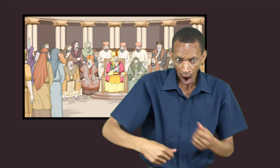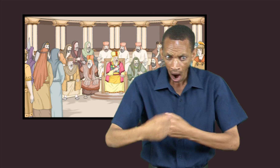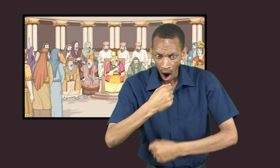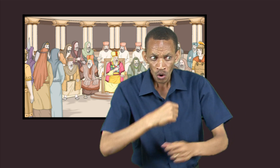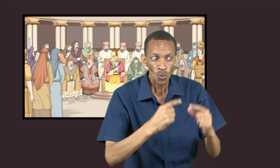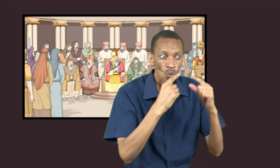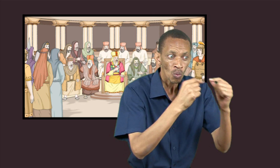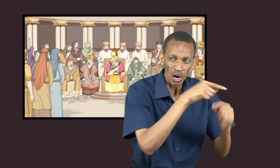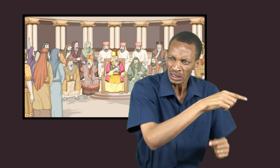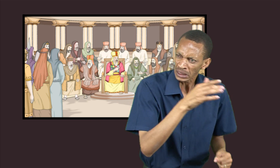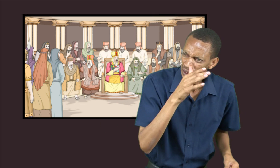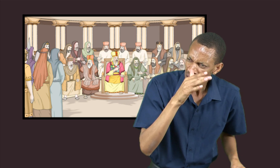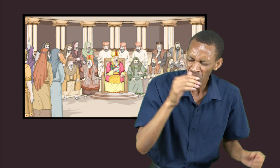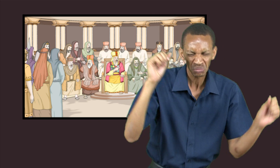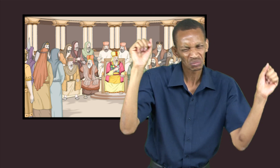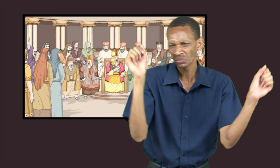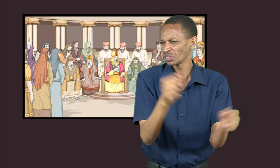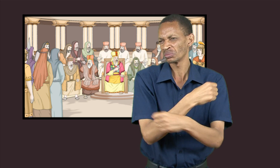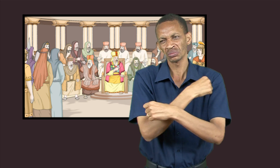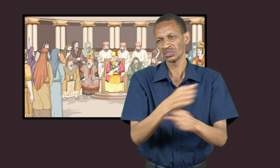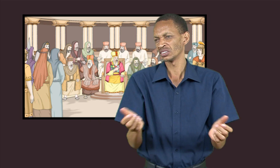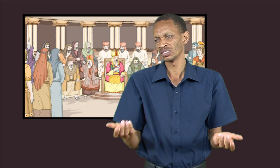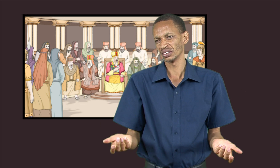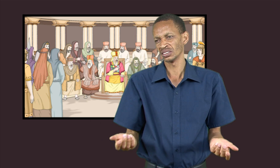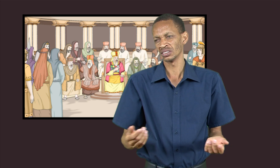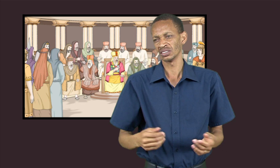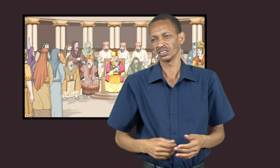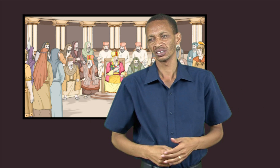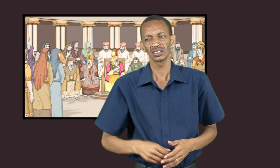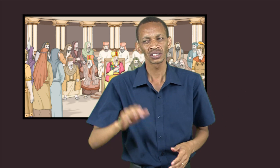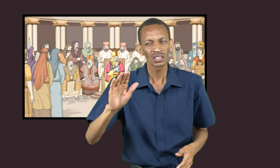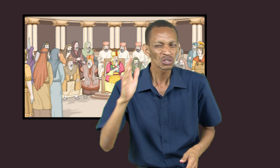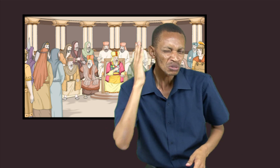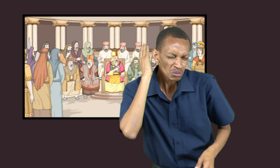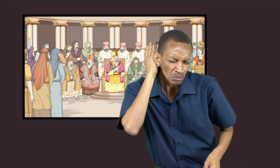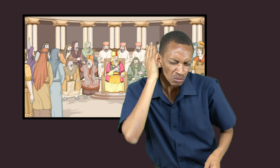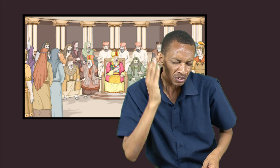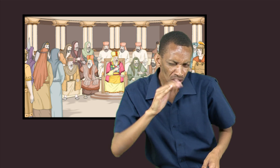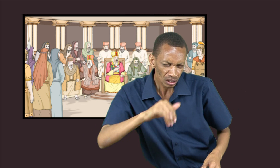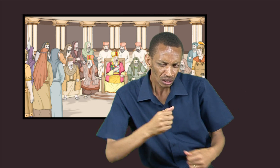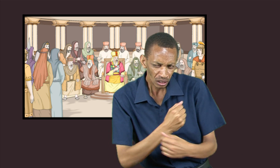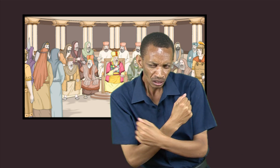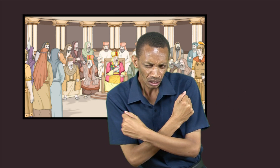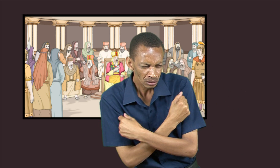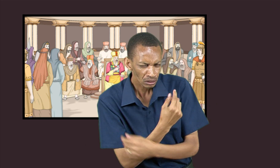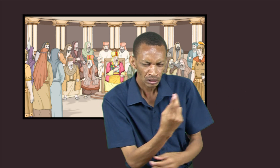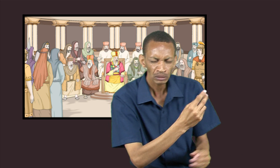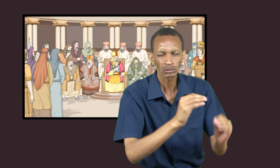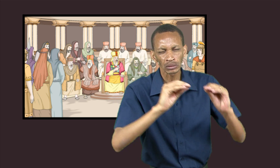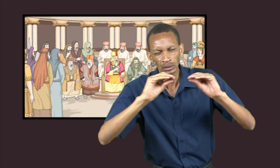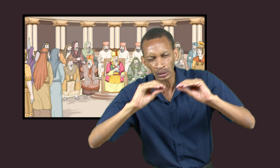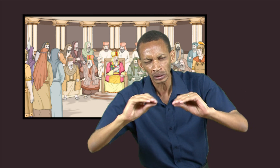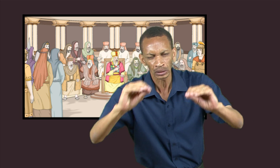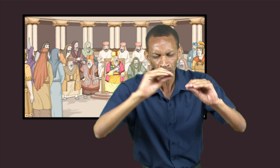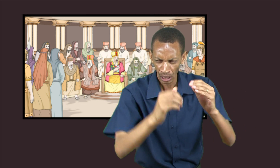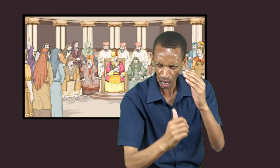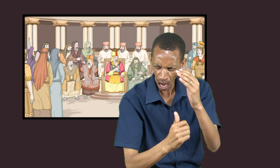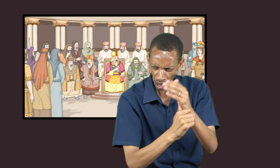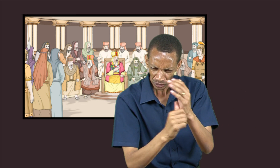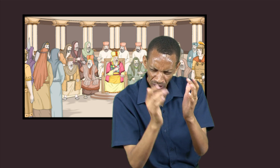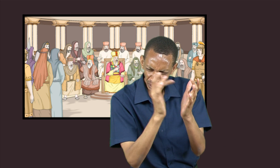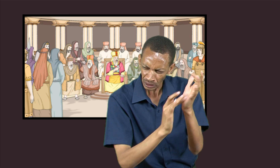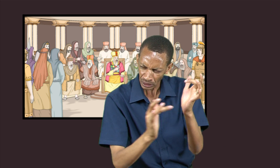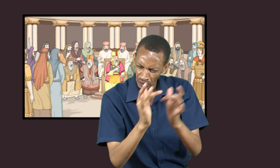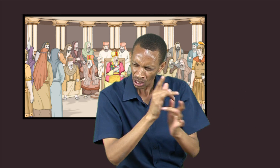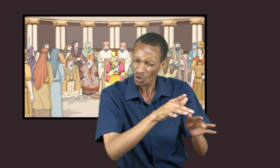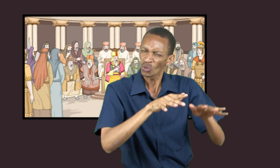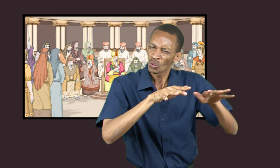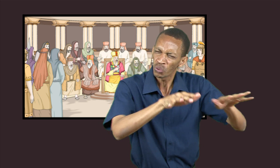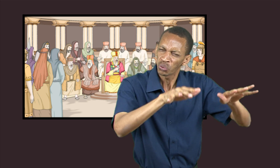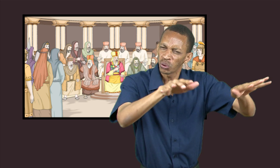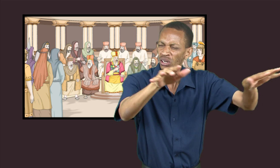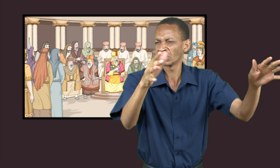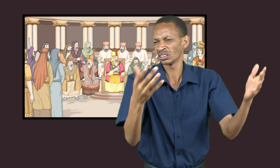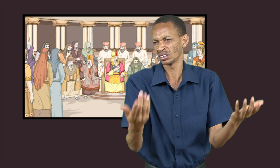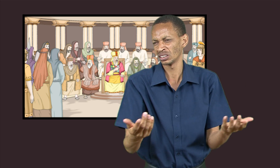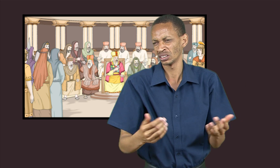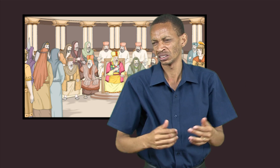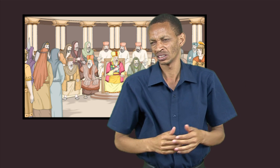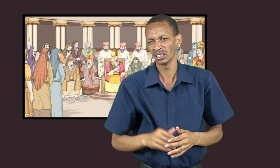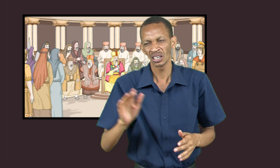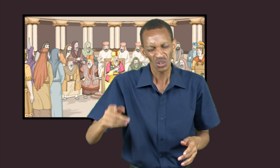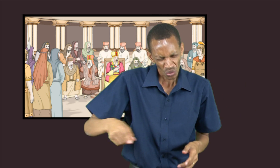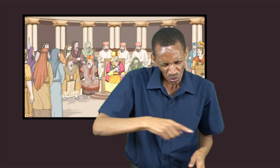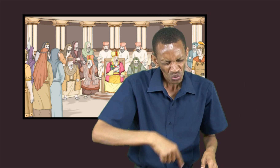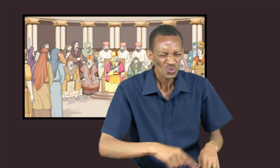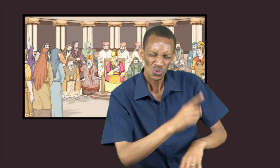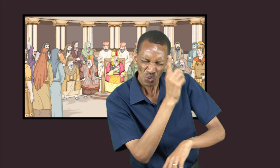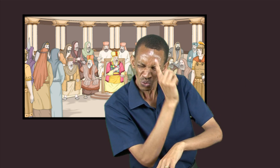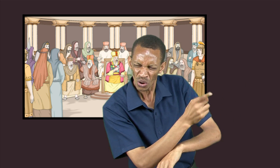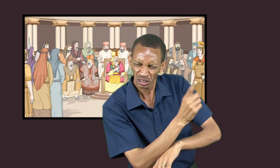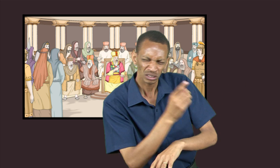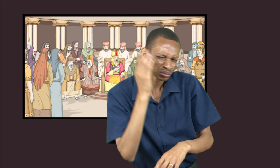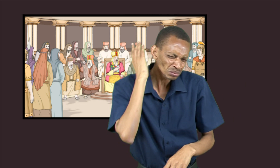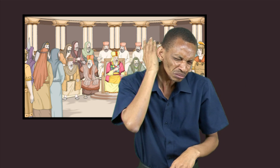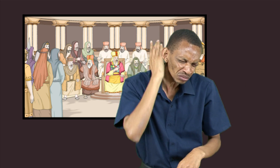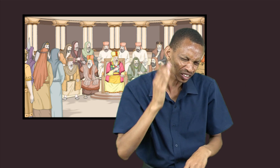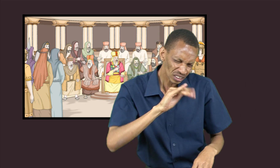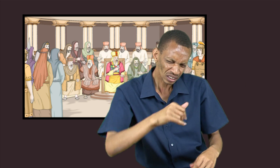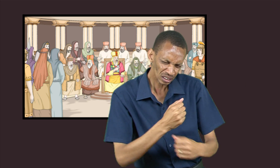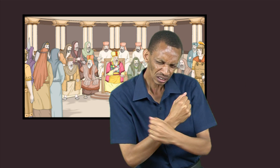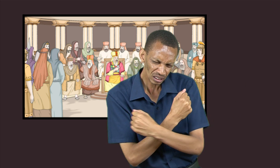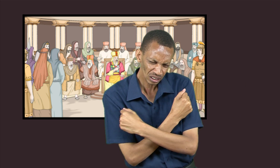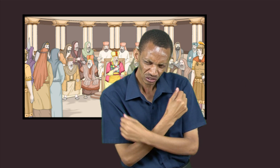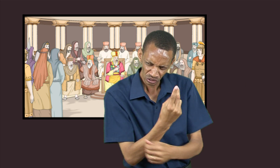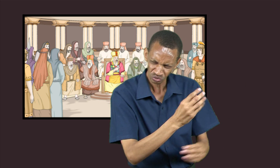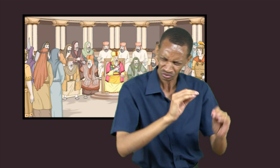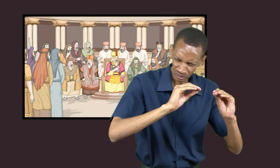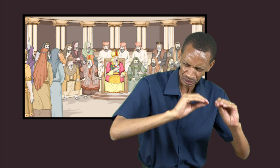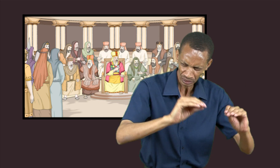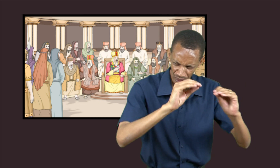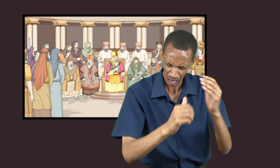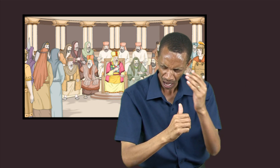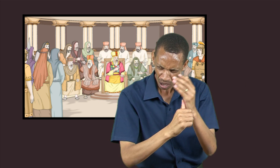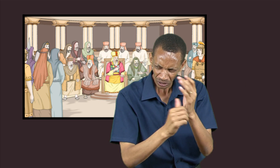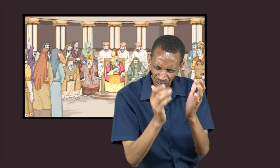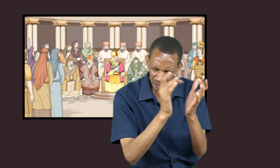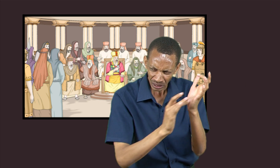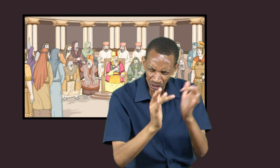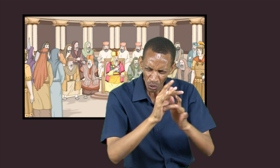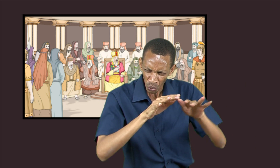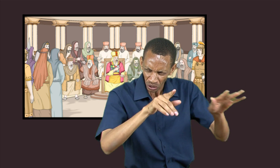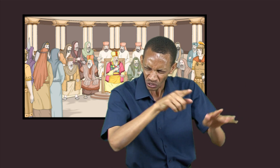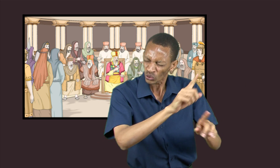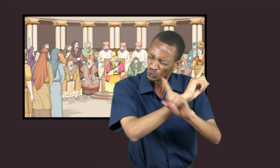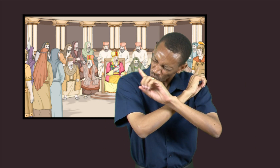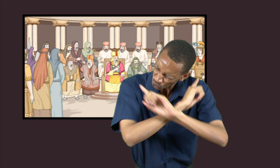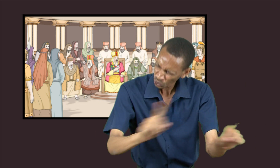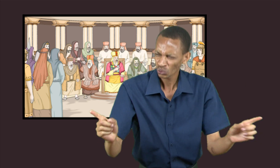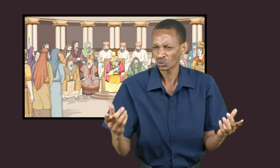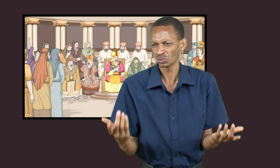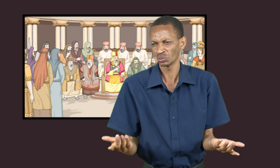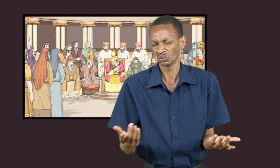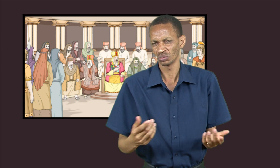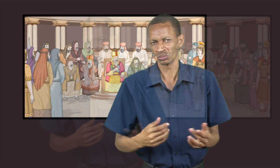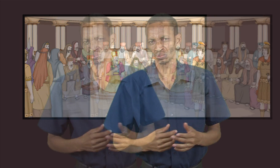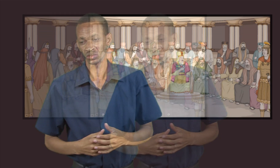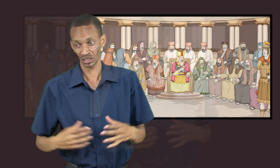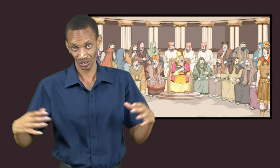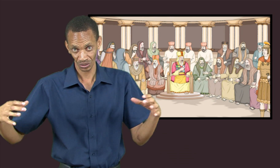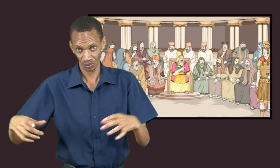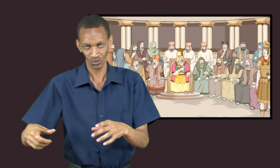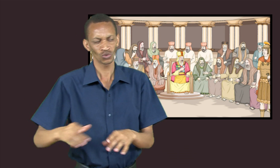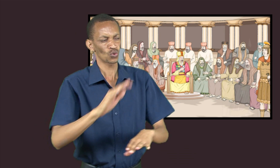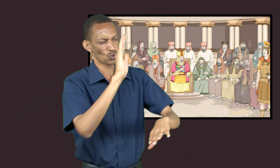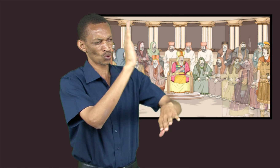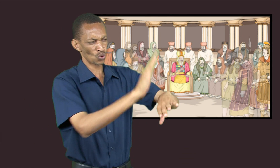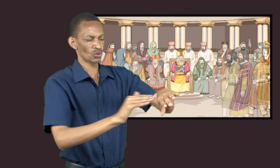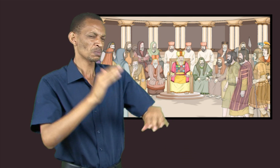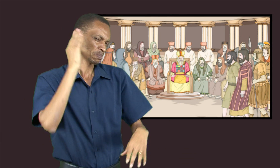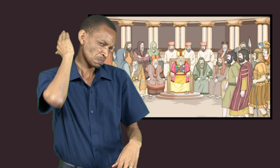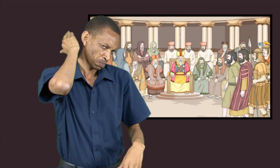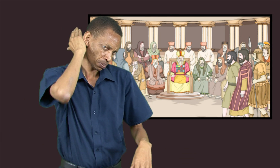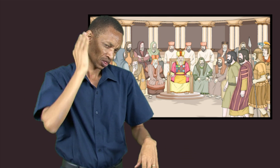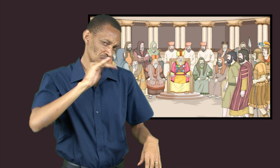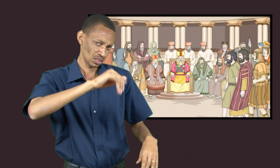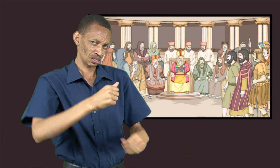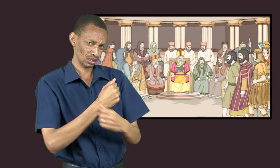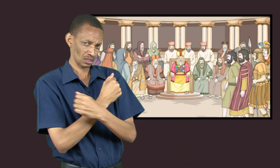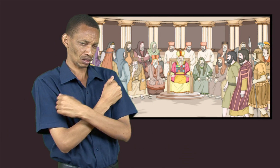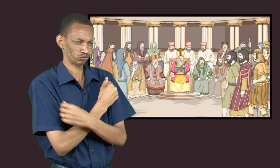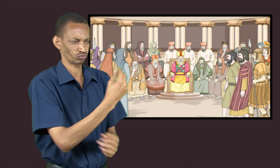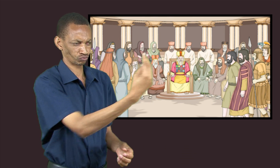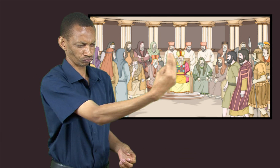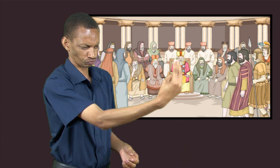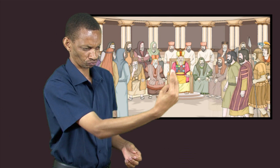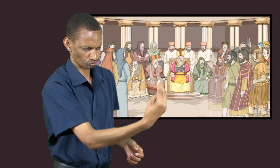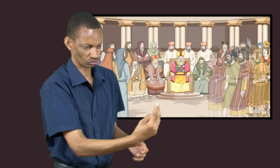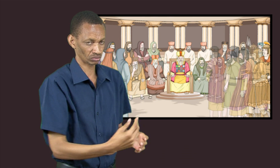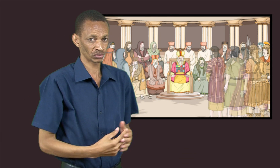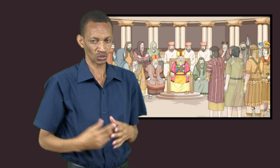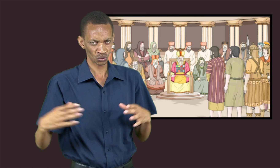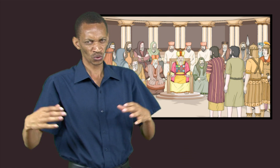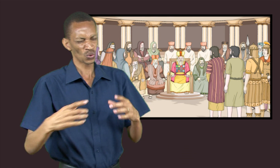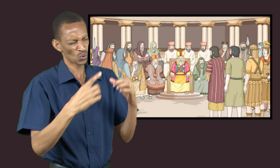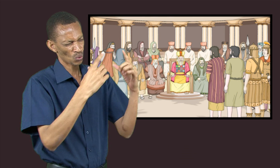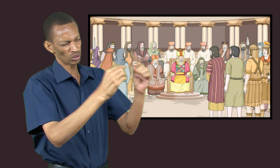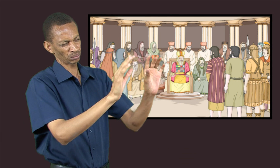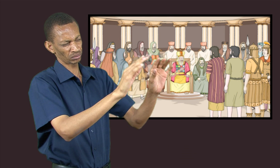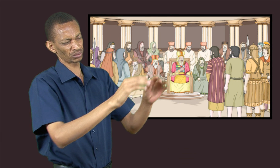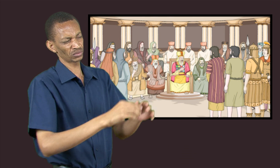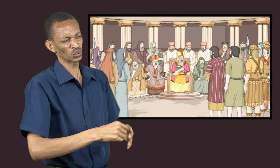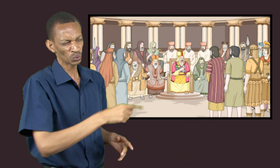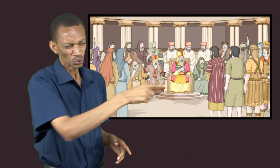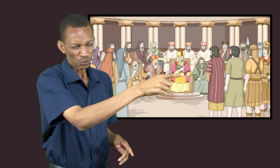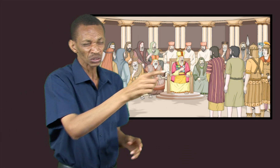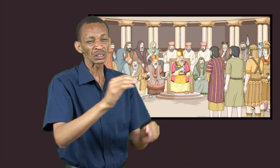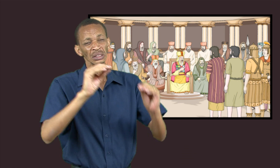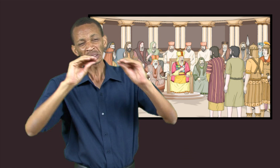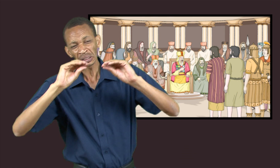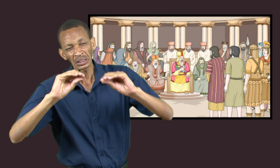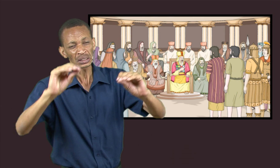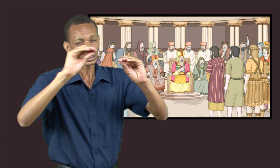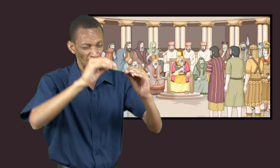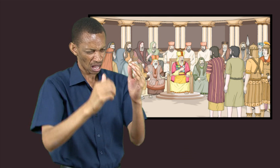But to keep this message from spreading any further among the people, we must warn them not to speak to anyone in this name.”